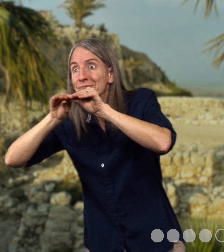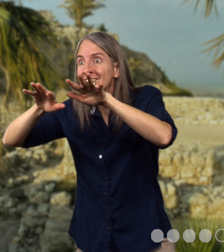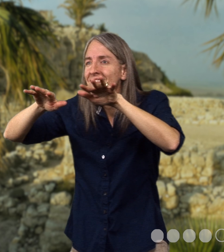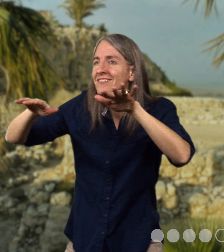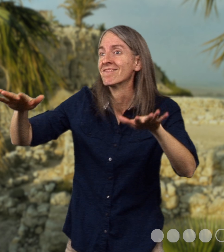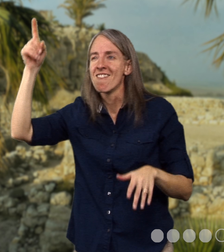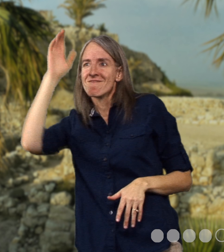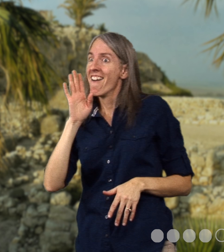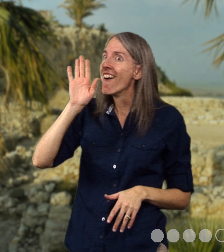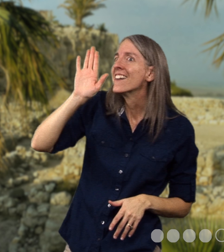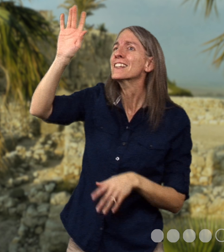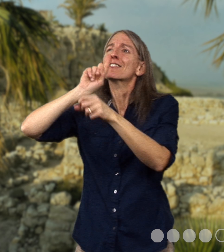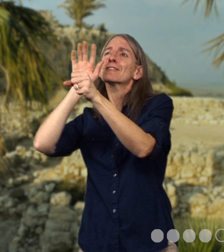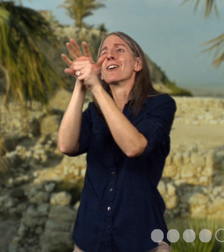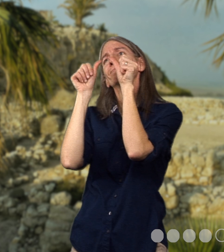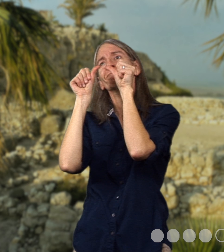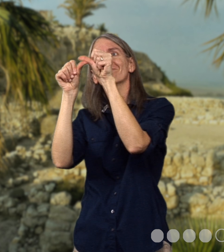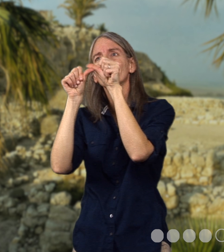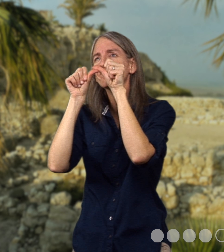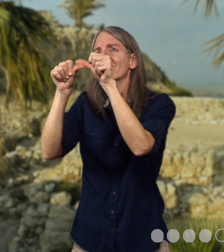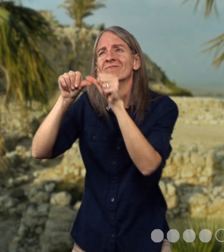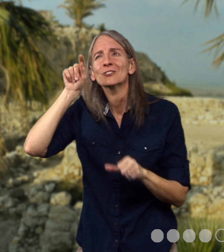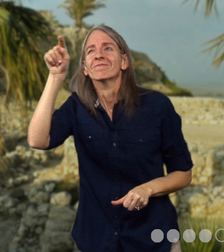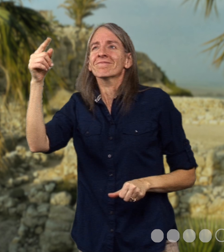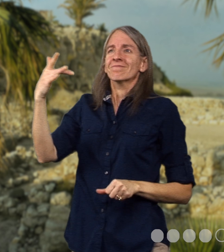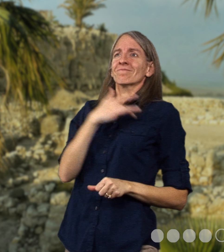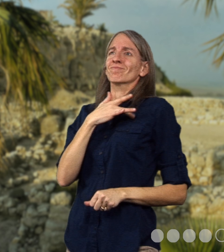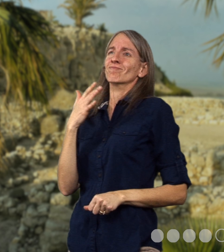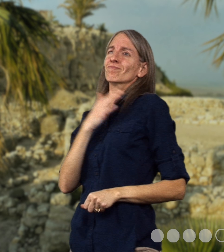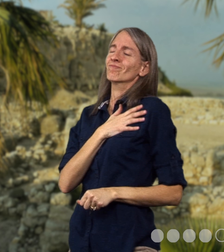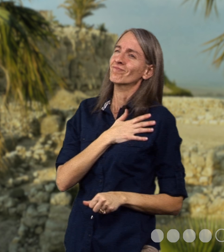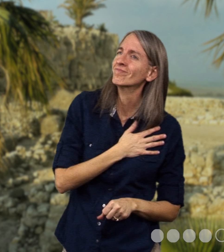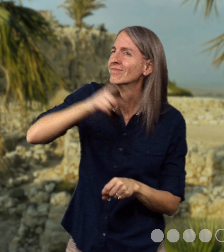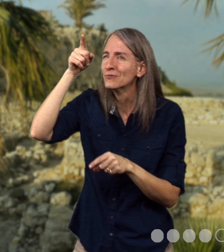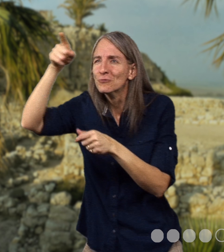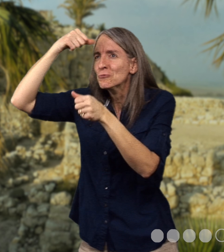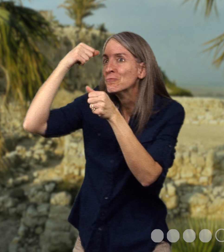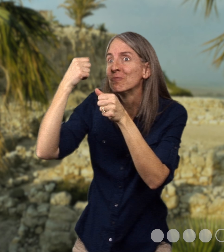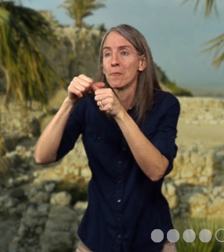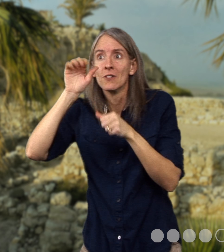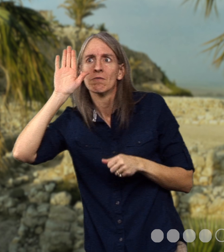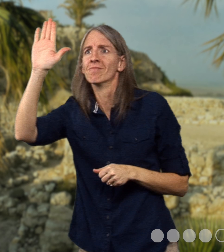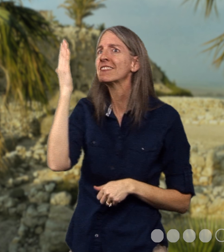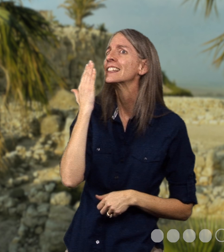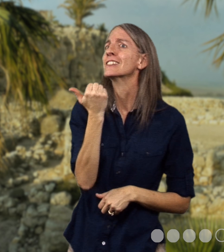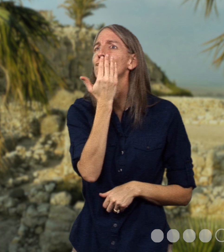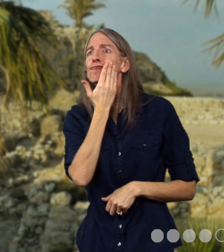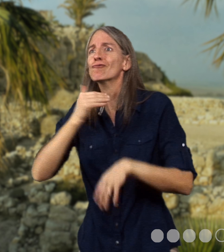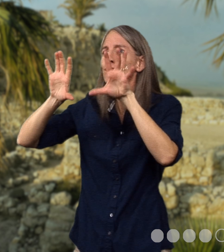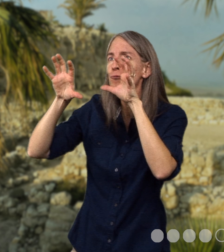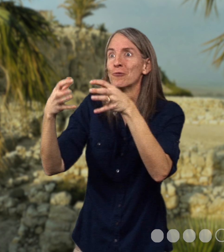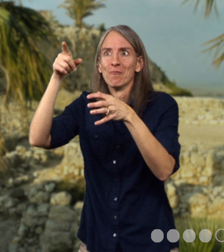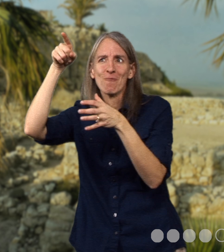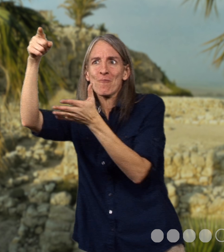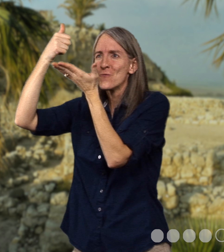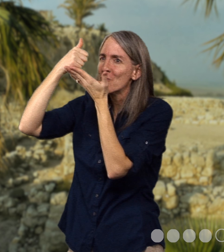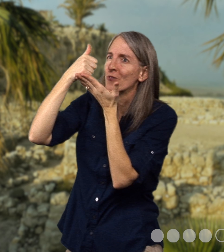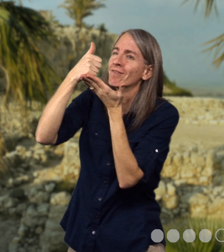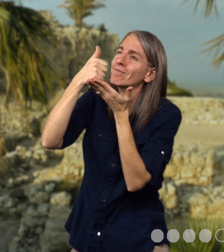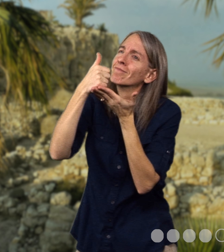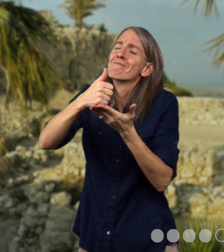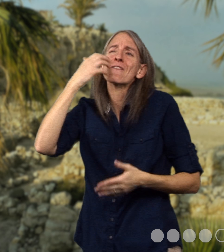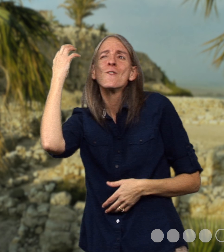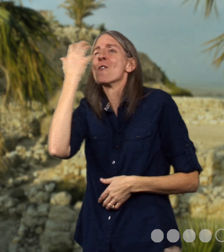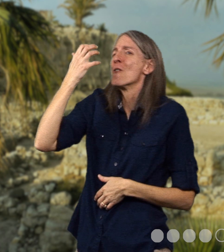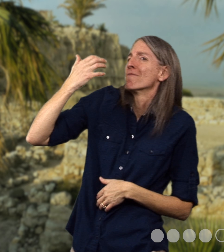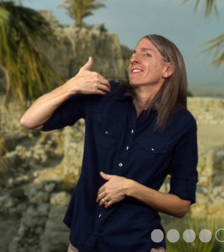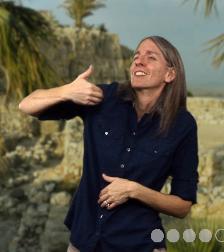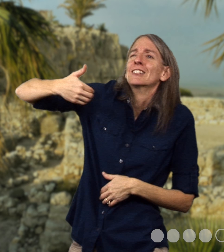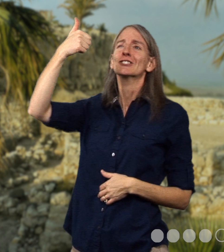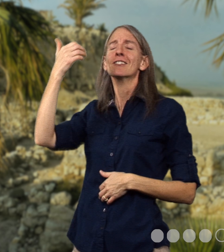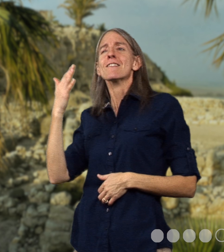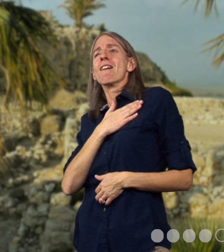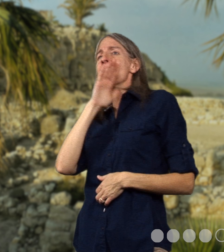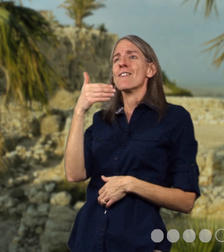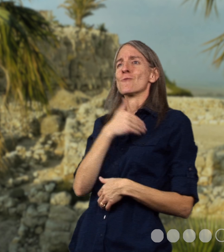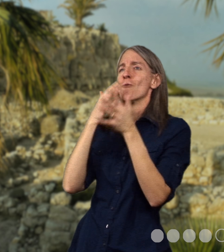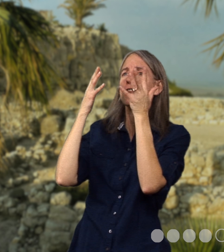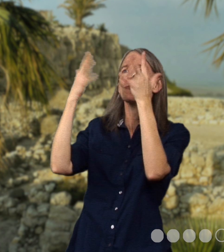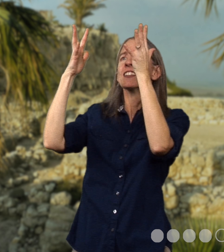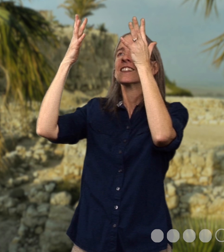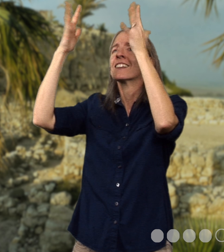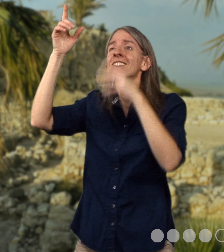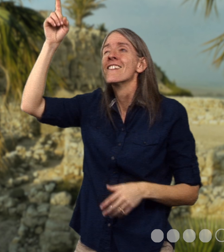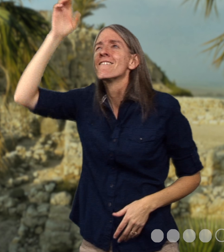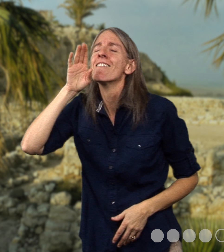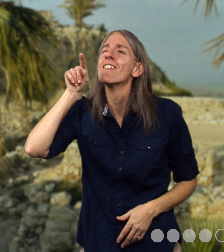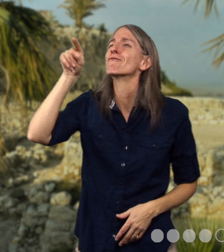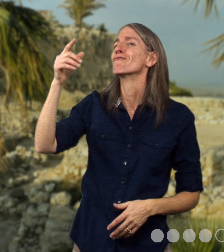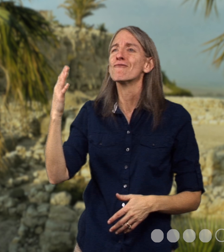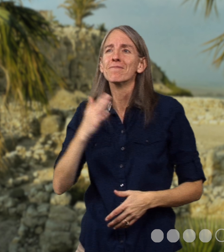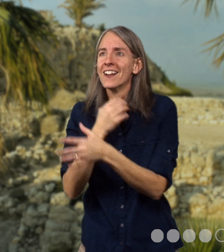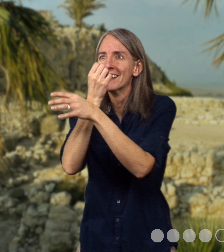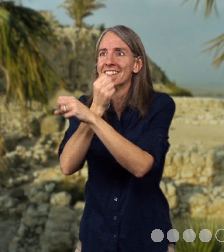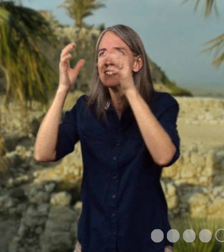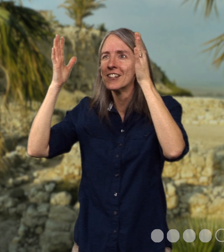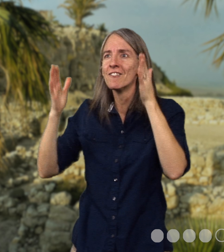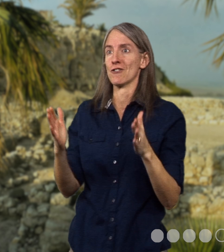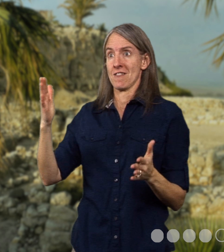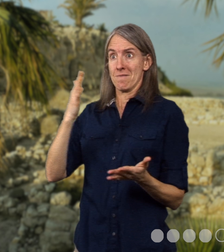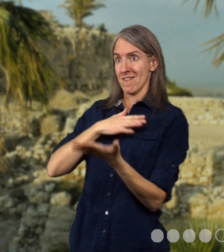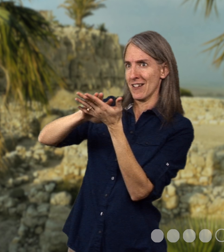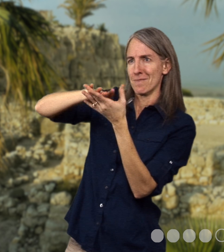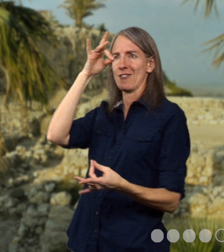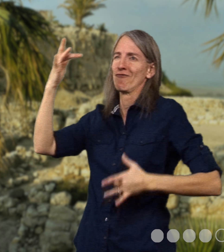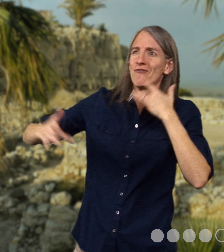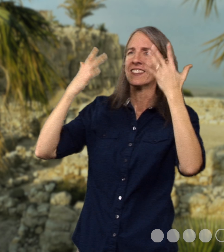For He has looked with favor on the humble state of His servant. From now on all generations will call me blessed.